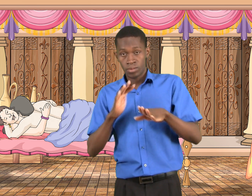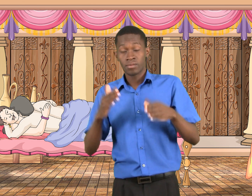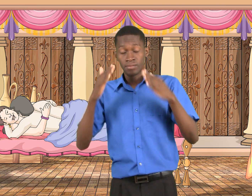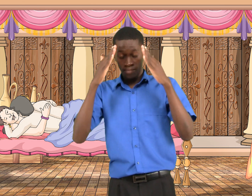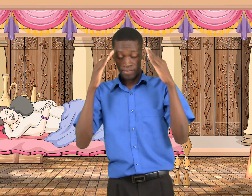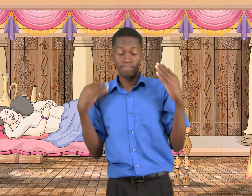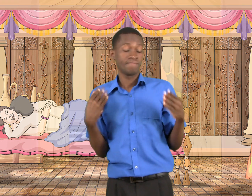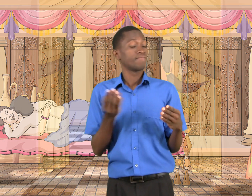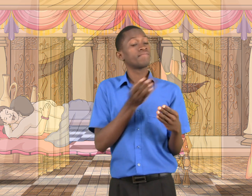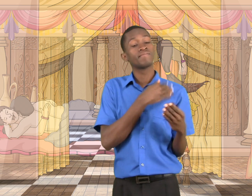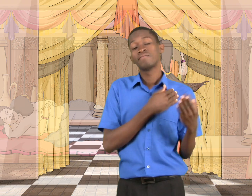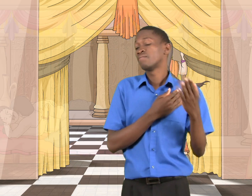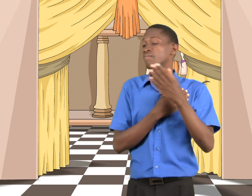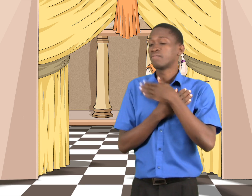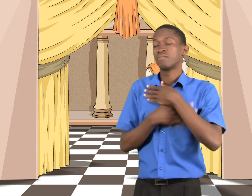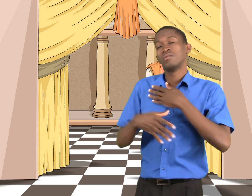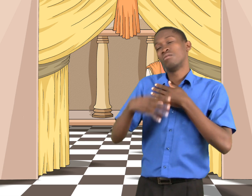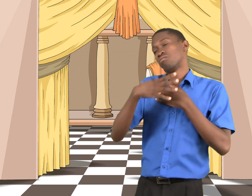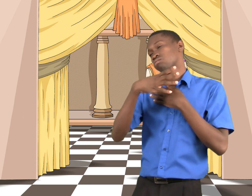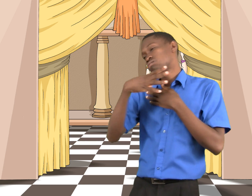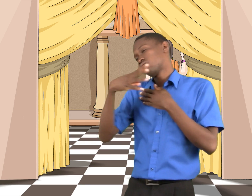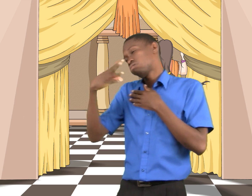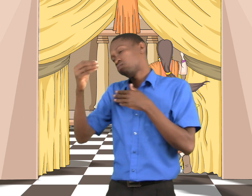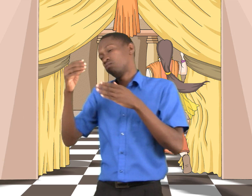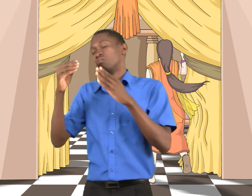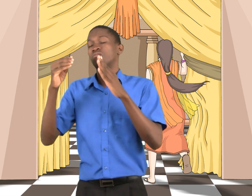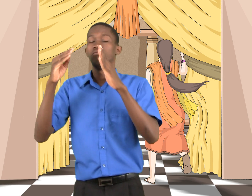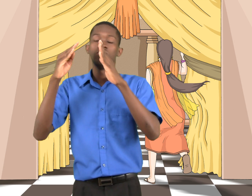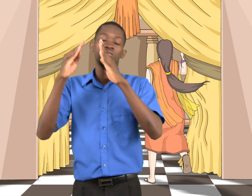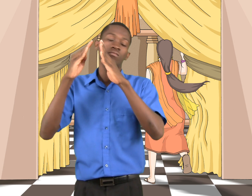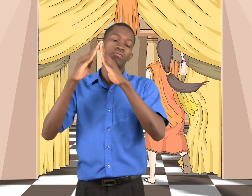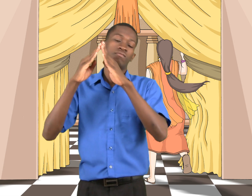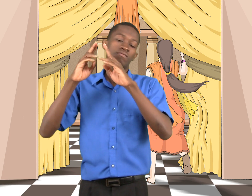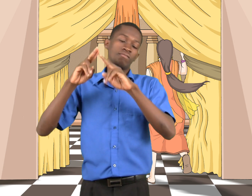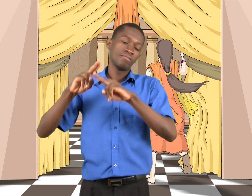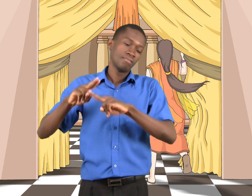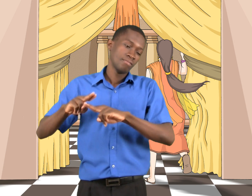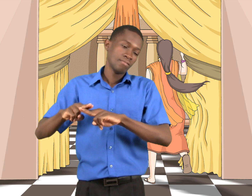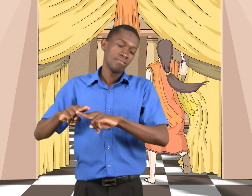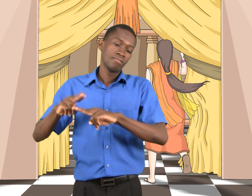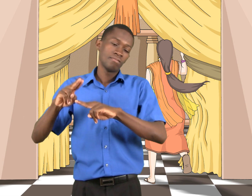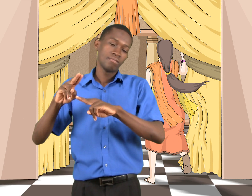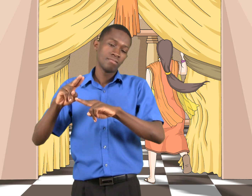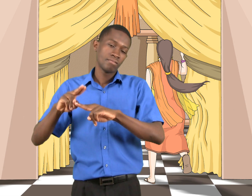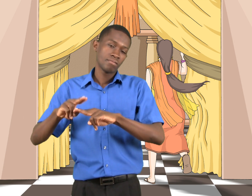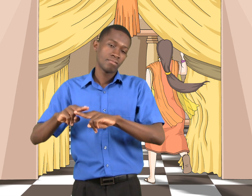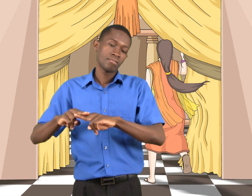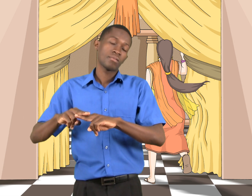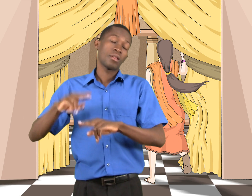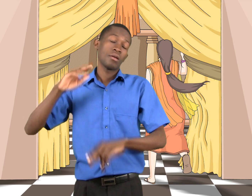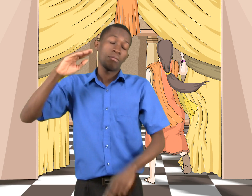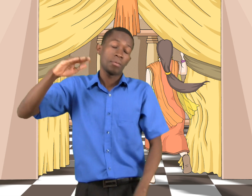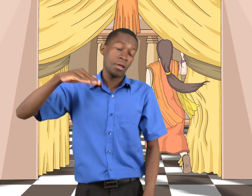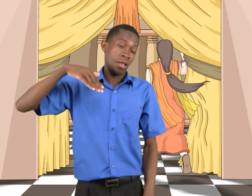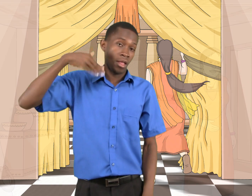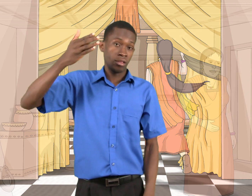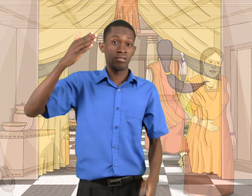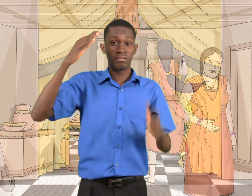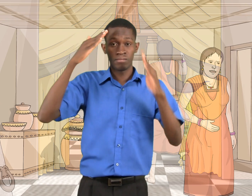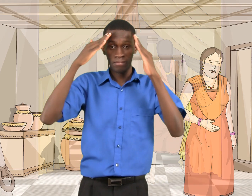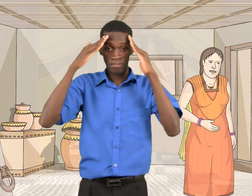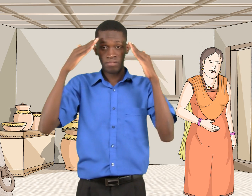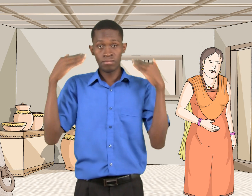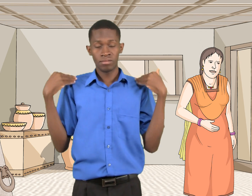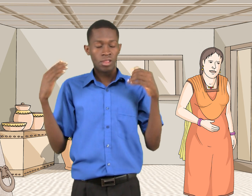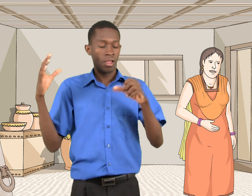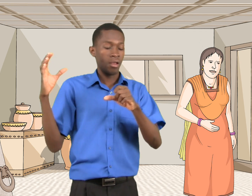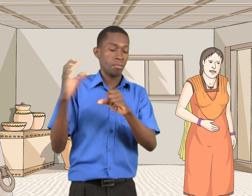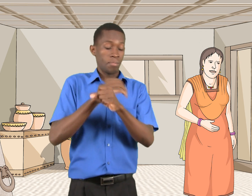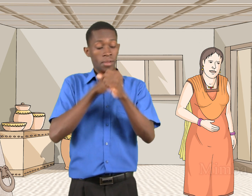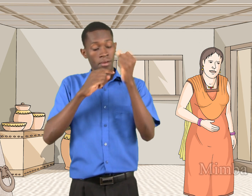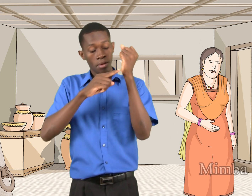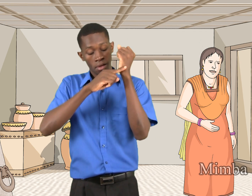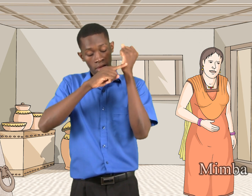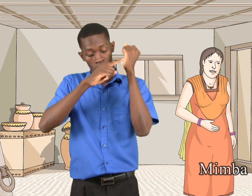(Now she had just purified herself from her uncleanness.) Then she returned home.